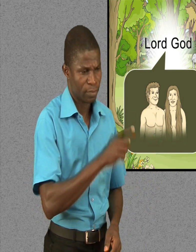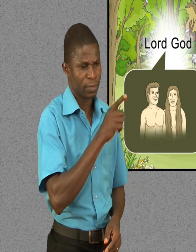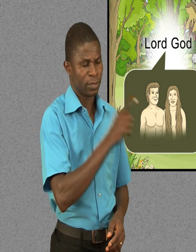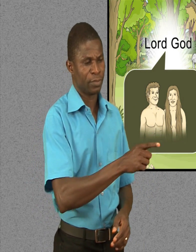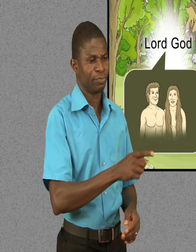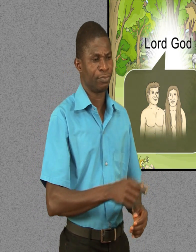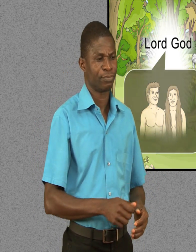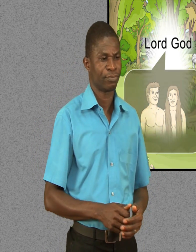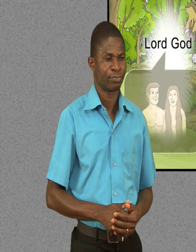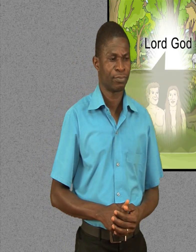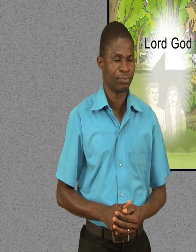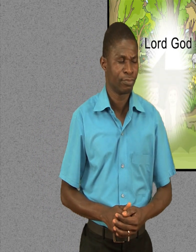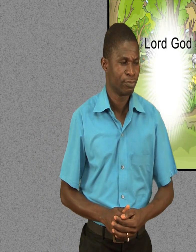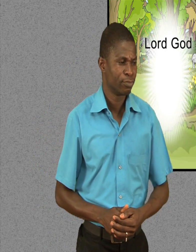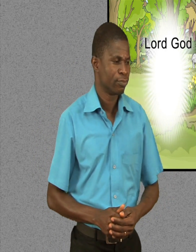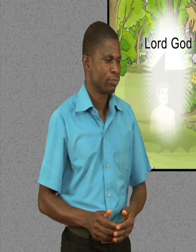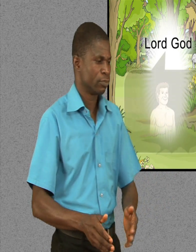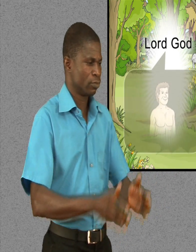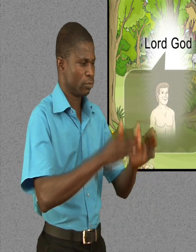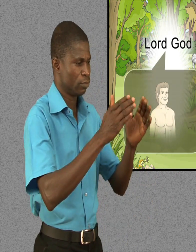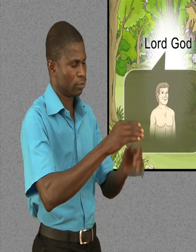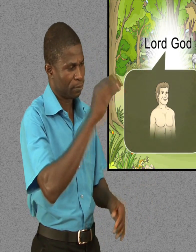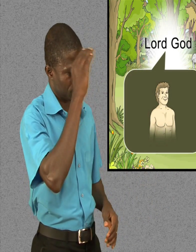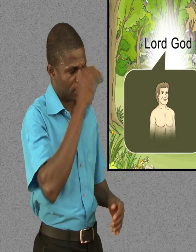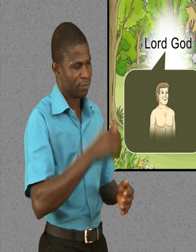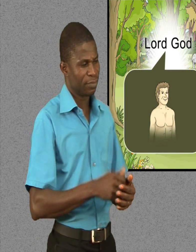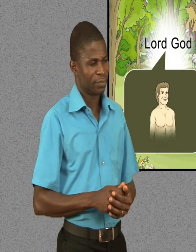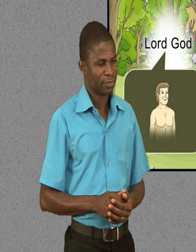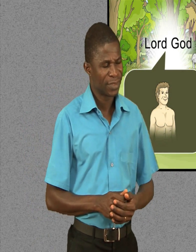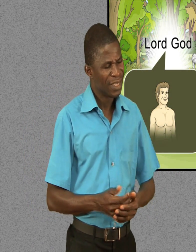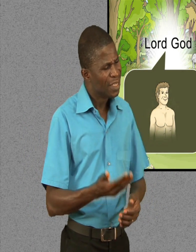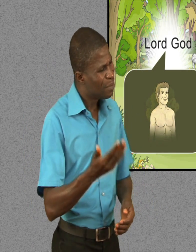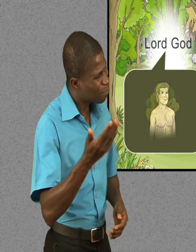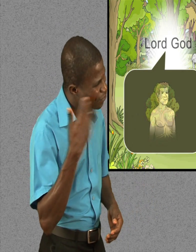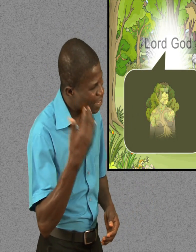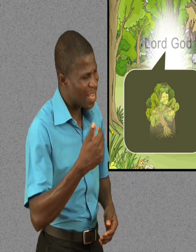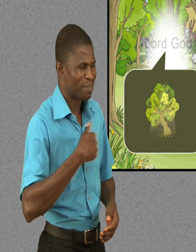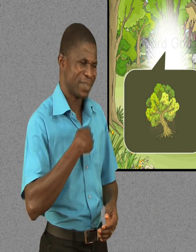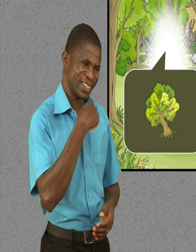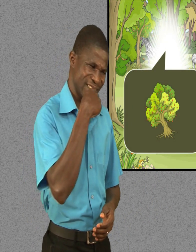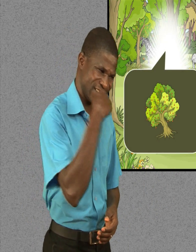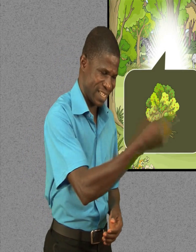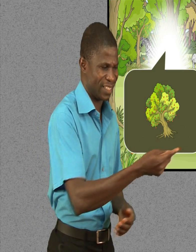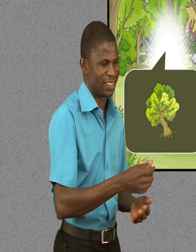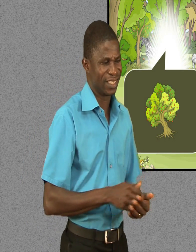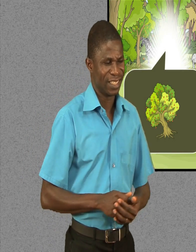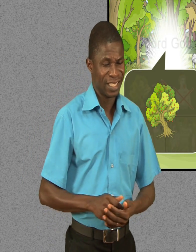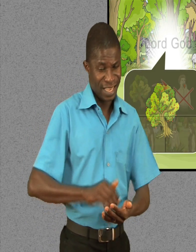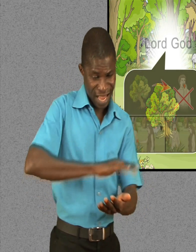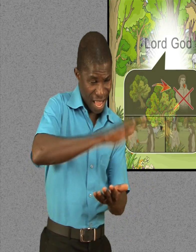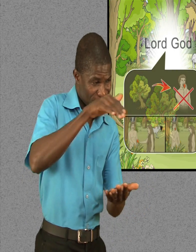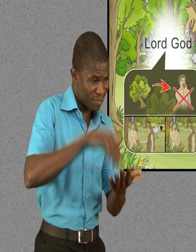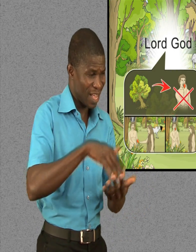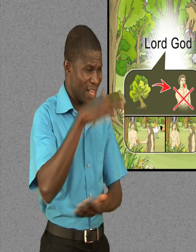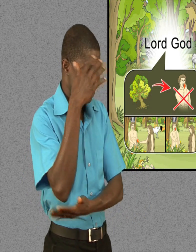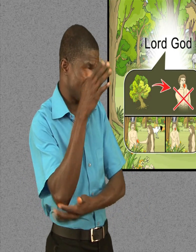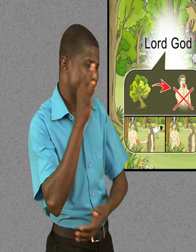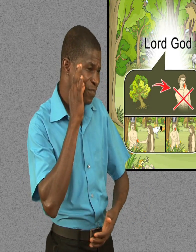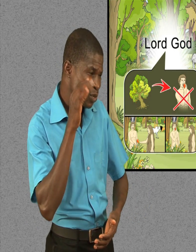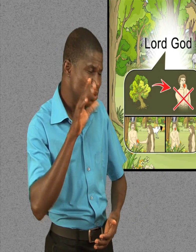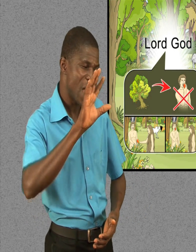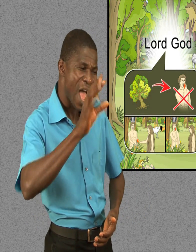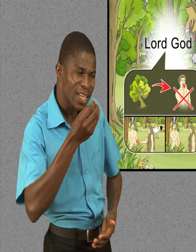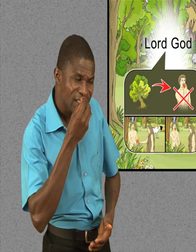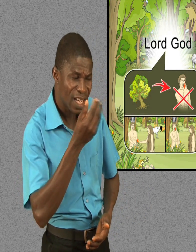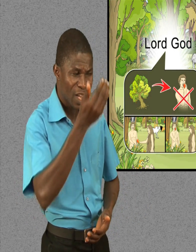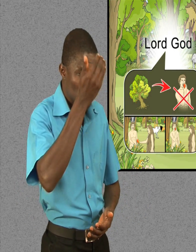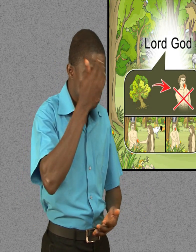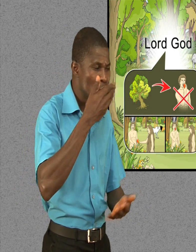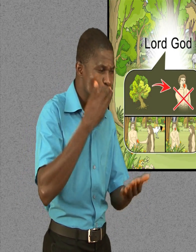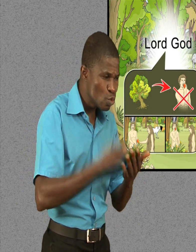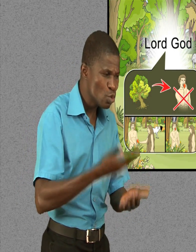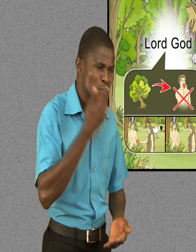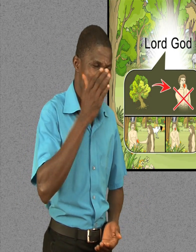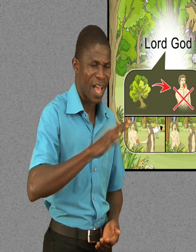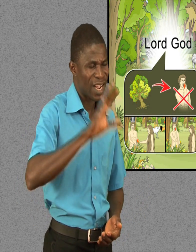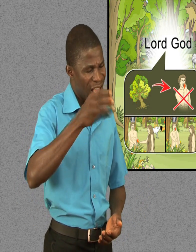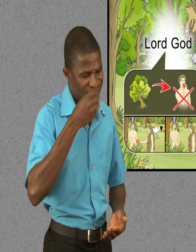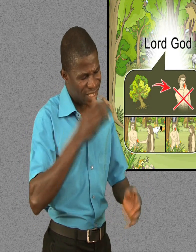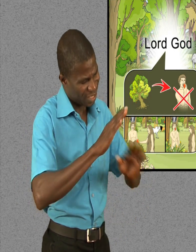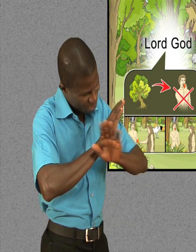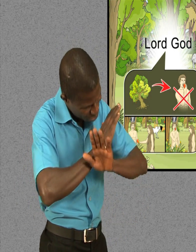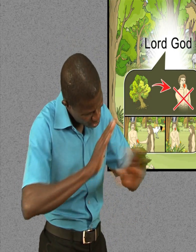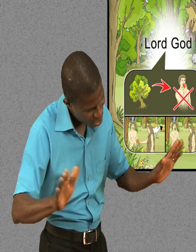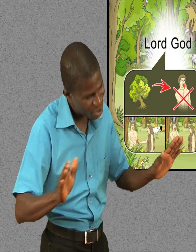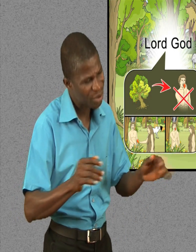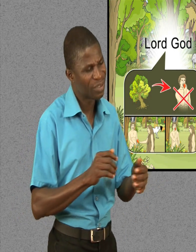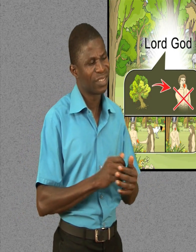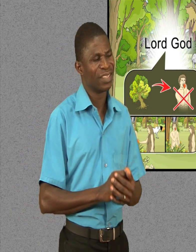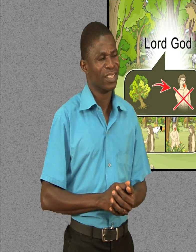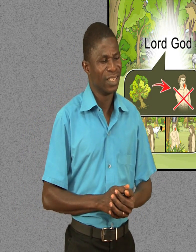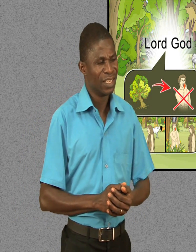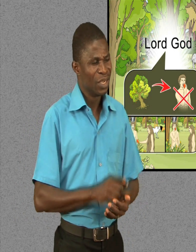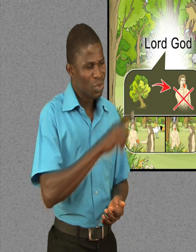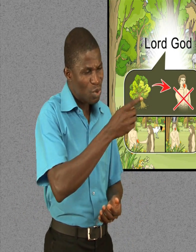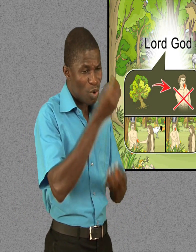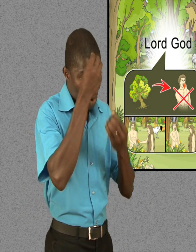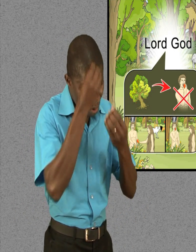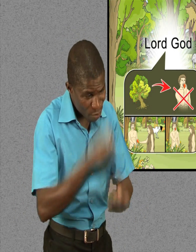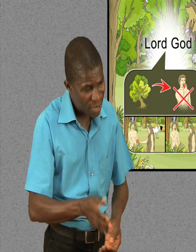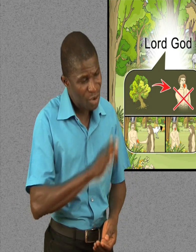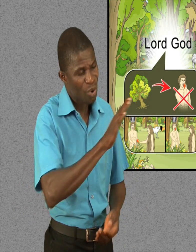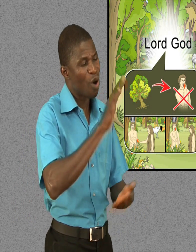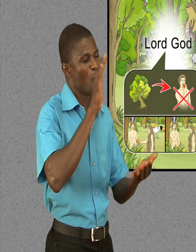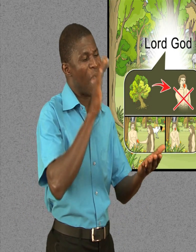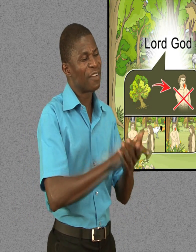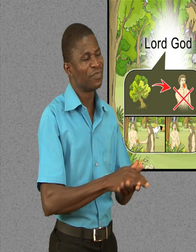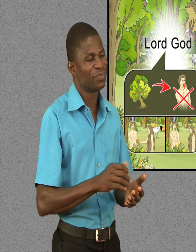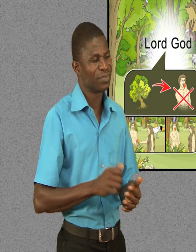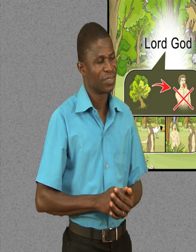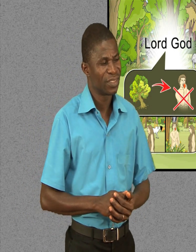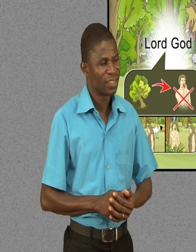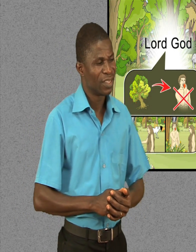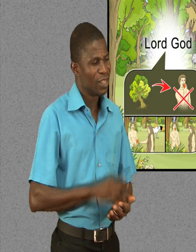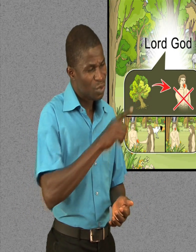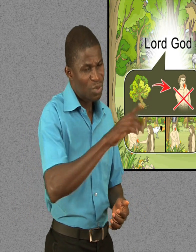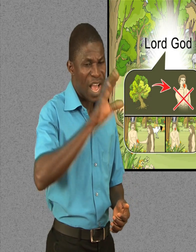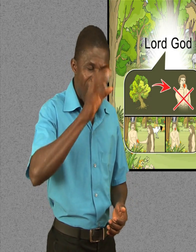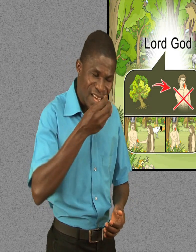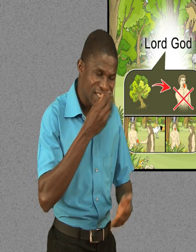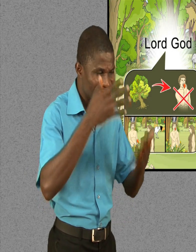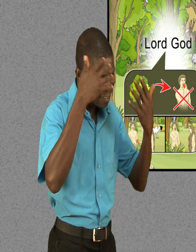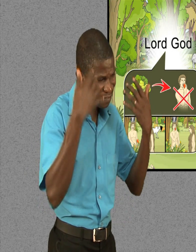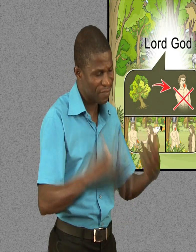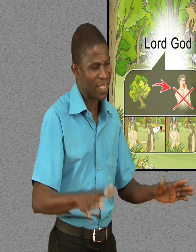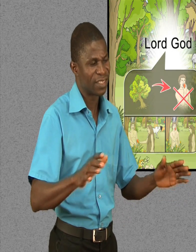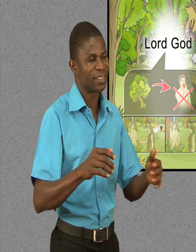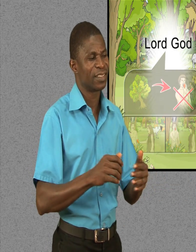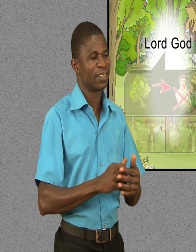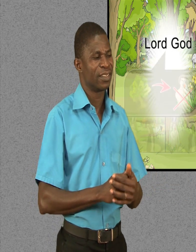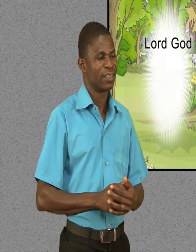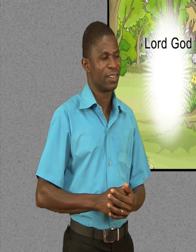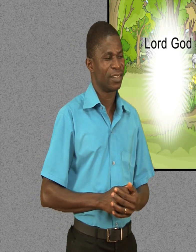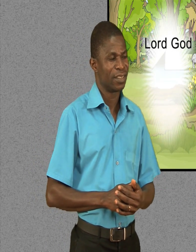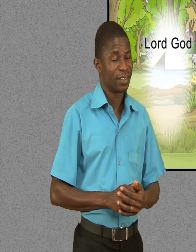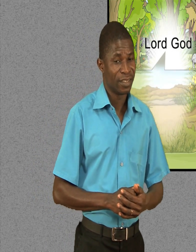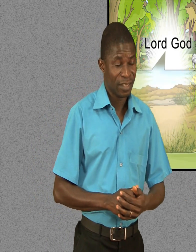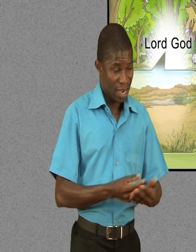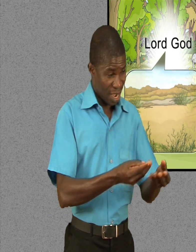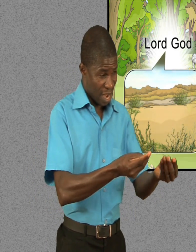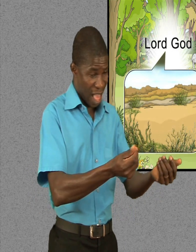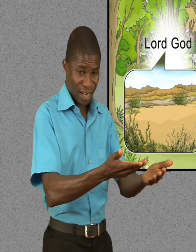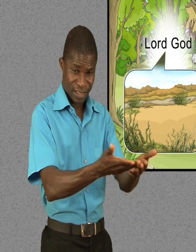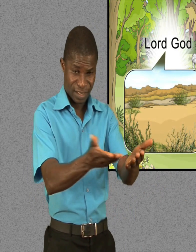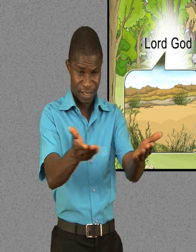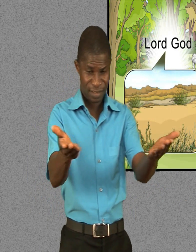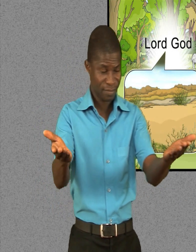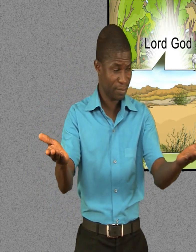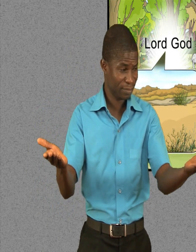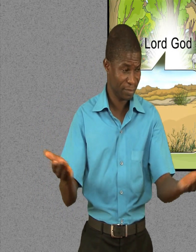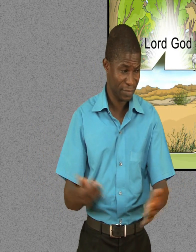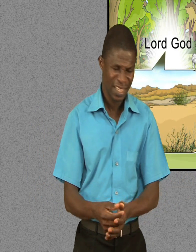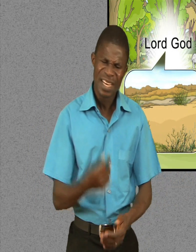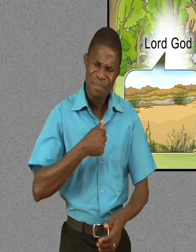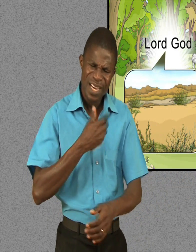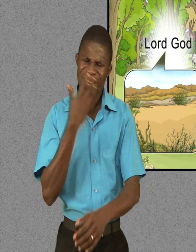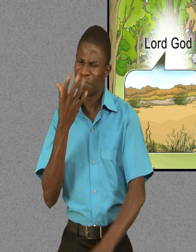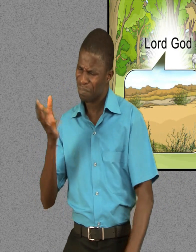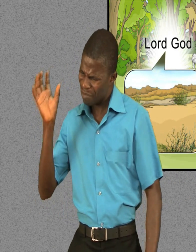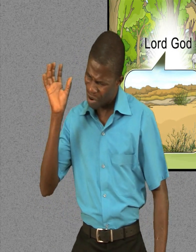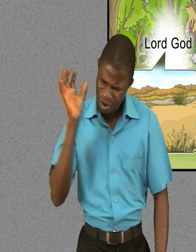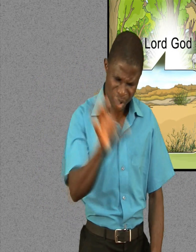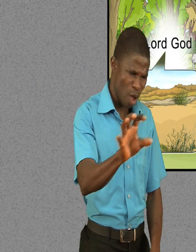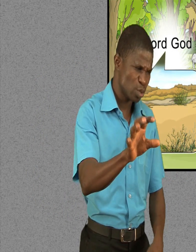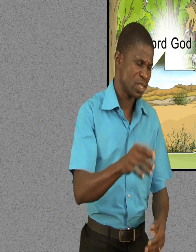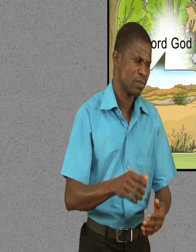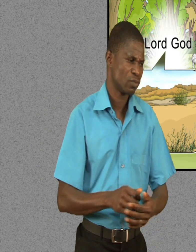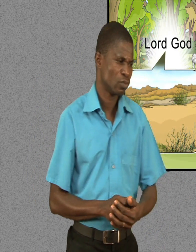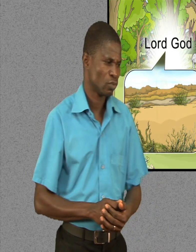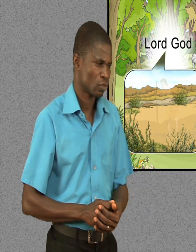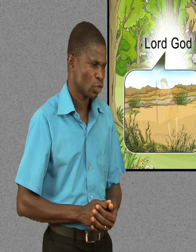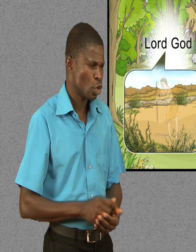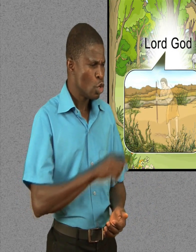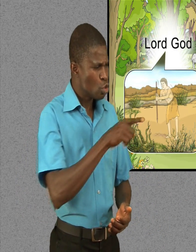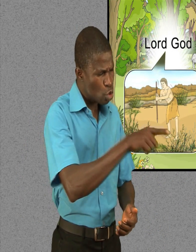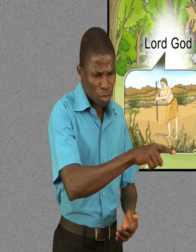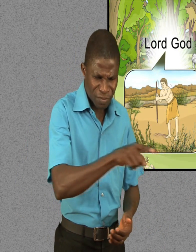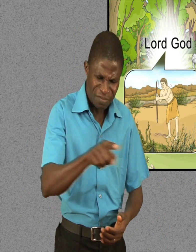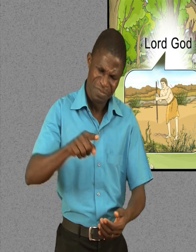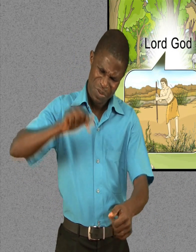And to Adam He said: “Because you have listened to the voice of your wife and have eaten from the tree of which I commanded you not to eat, cursed is the ground because of you;